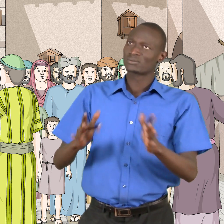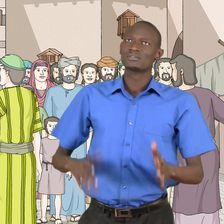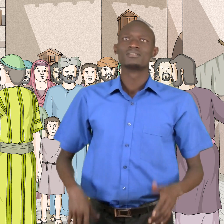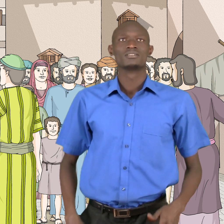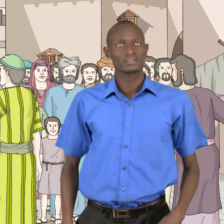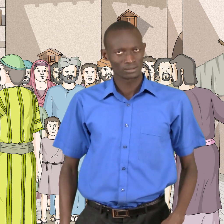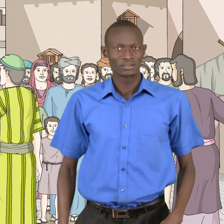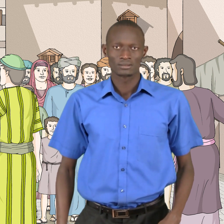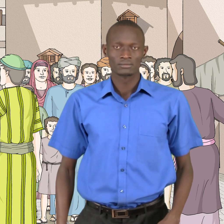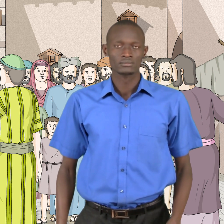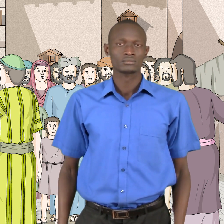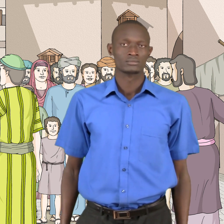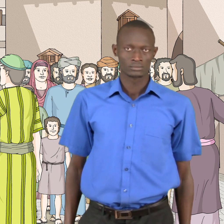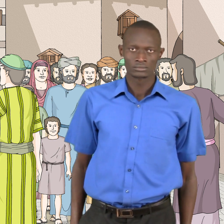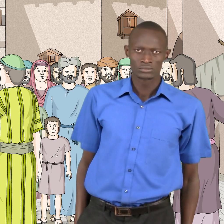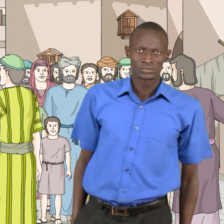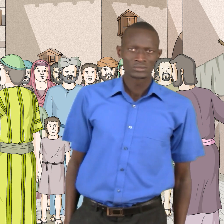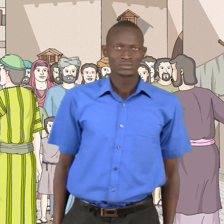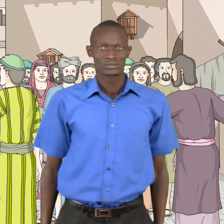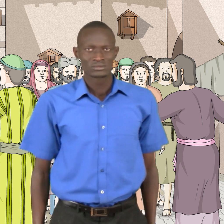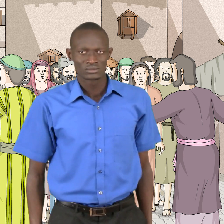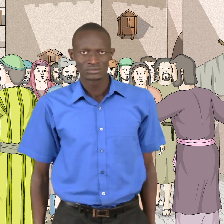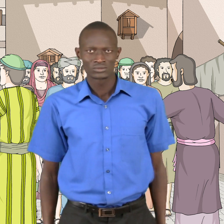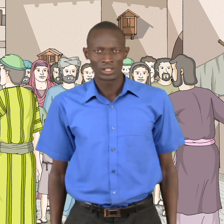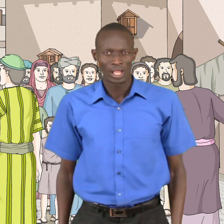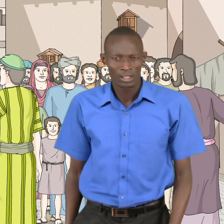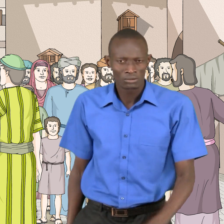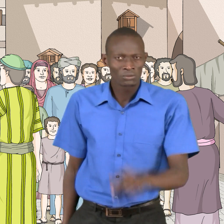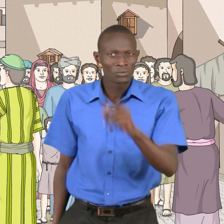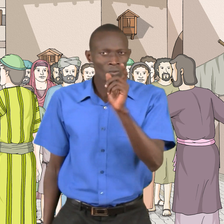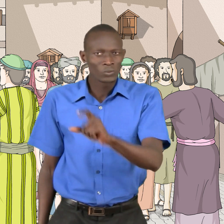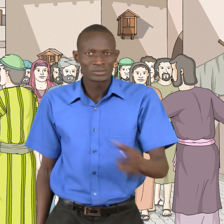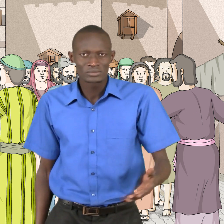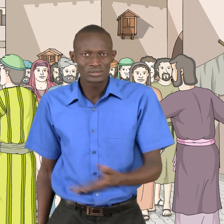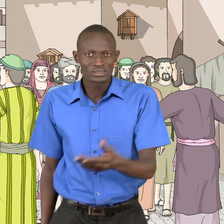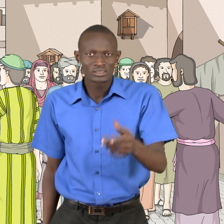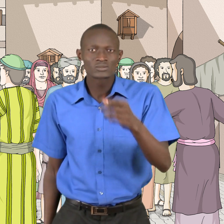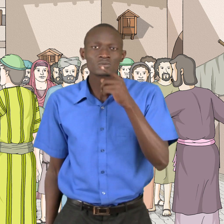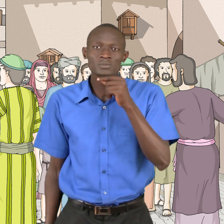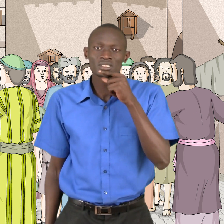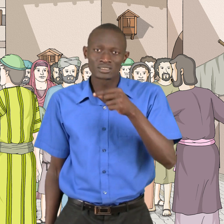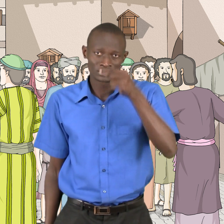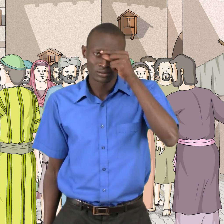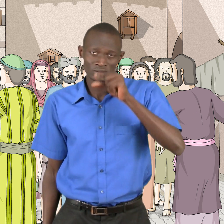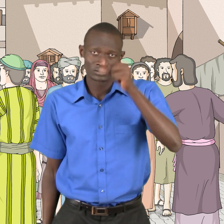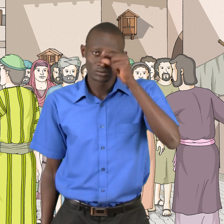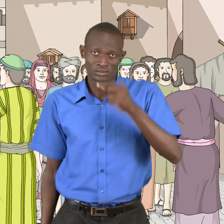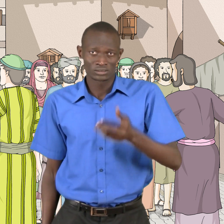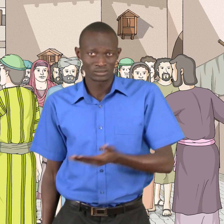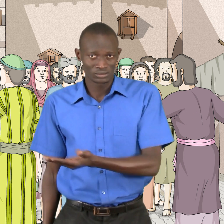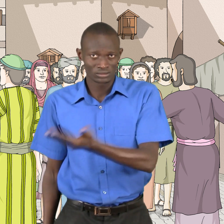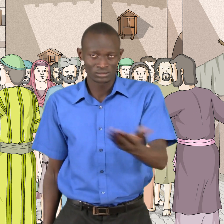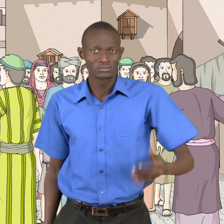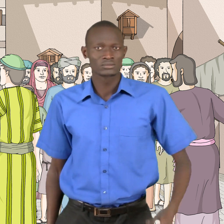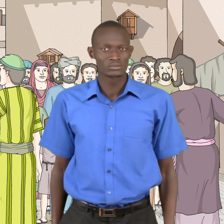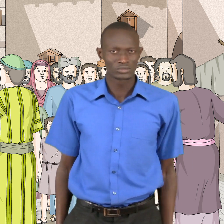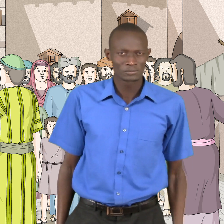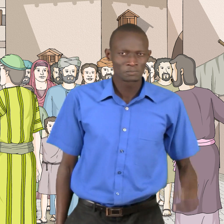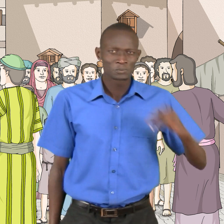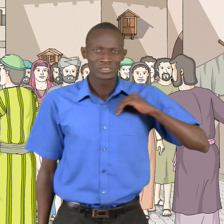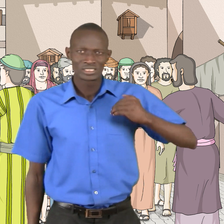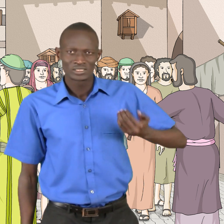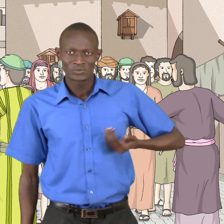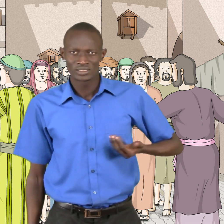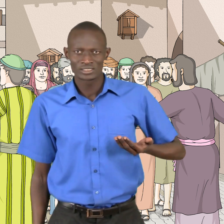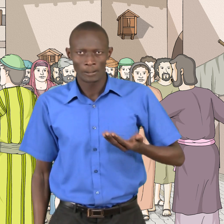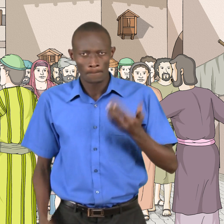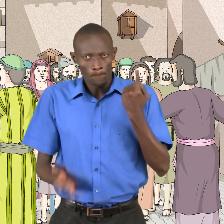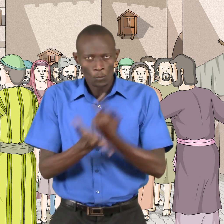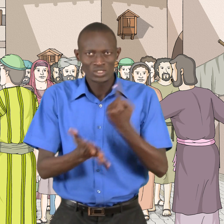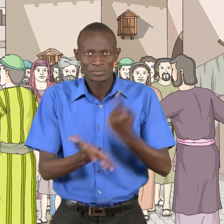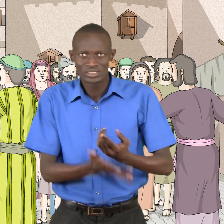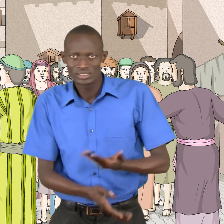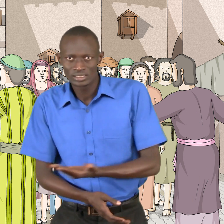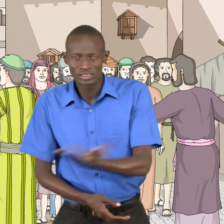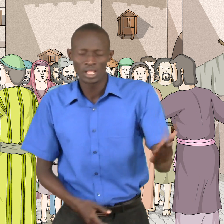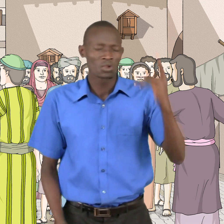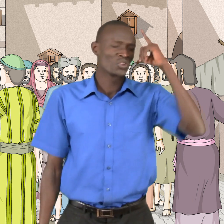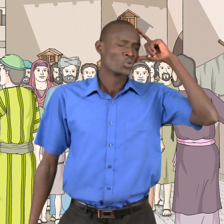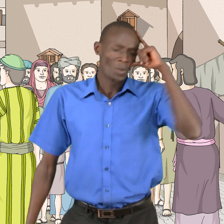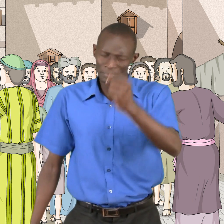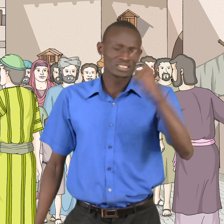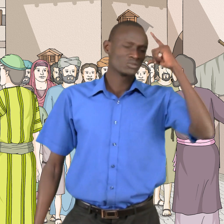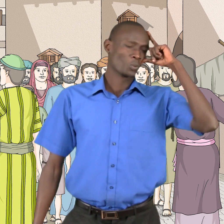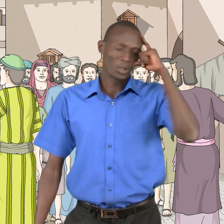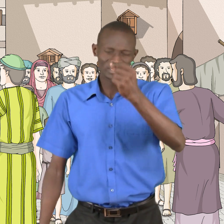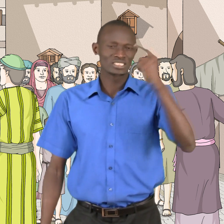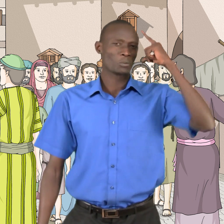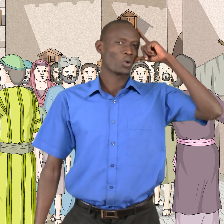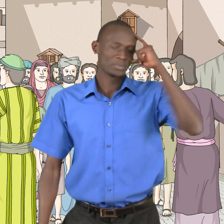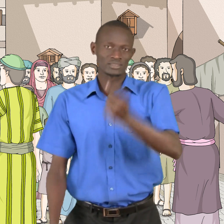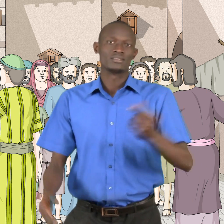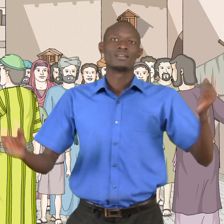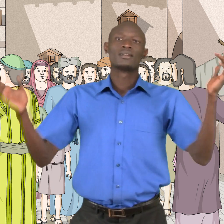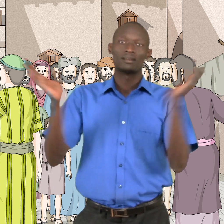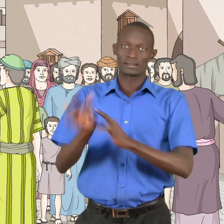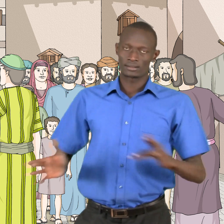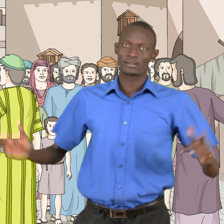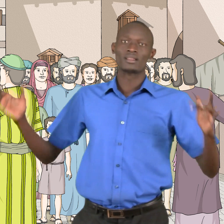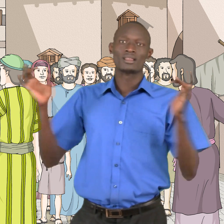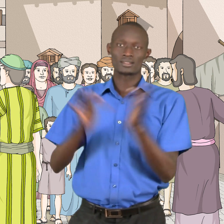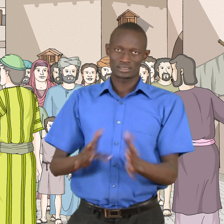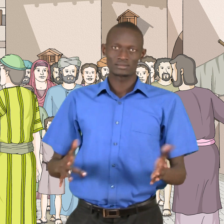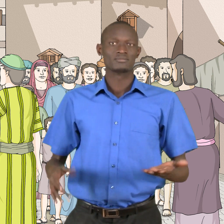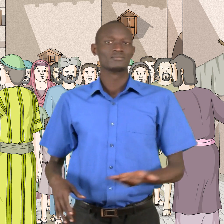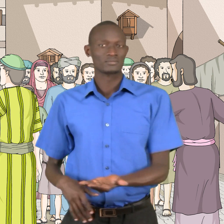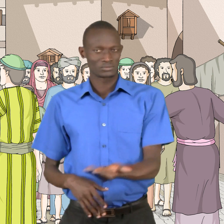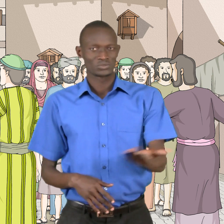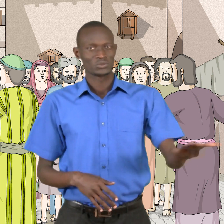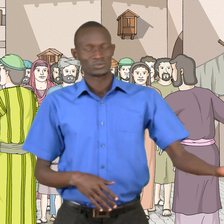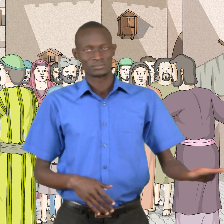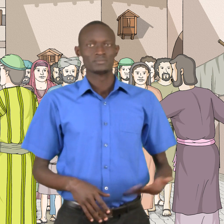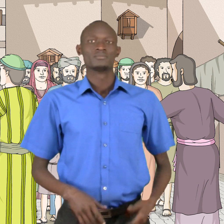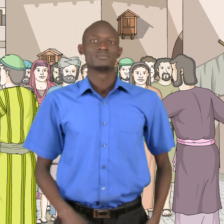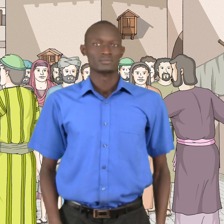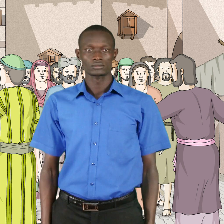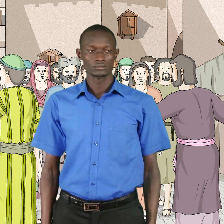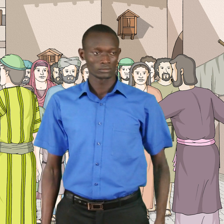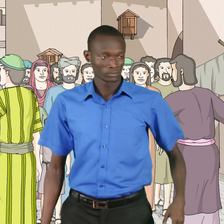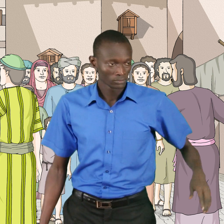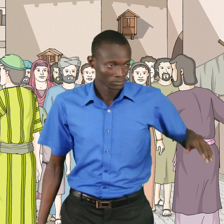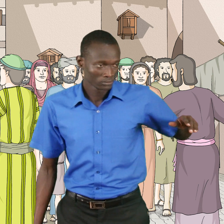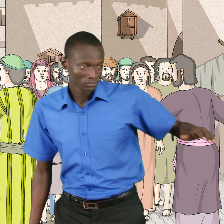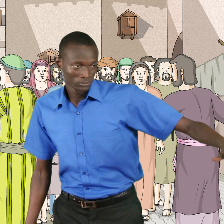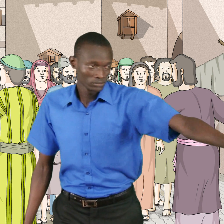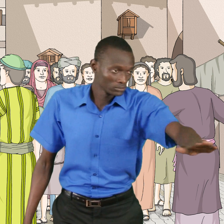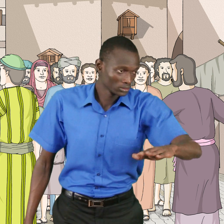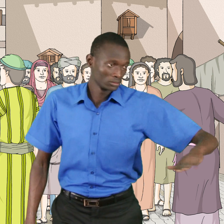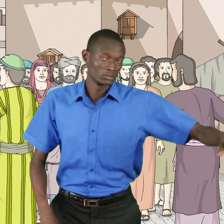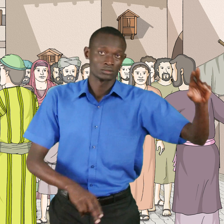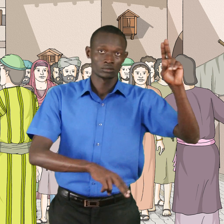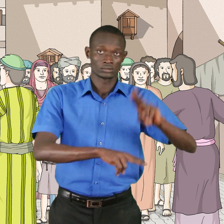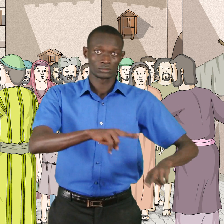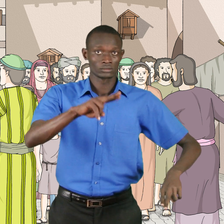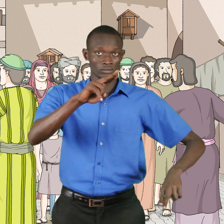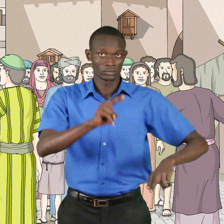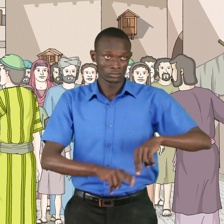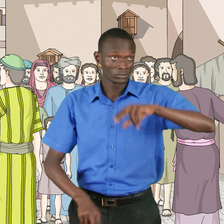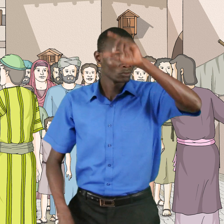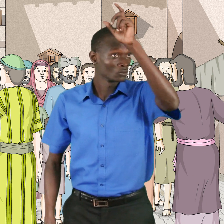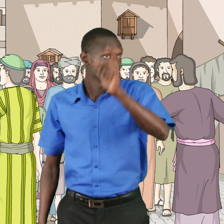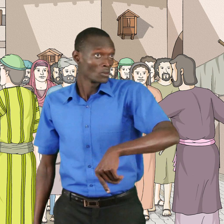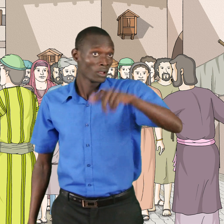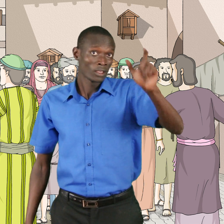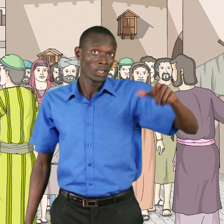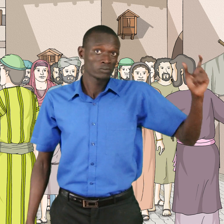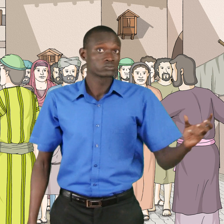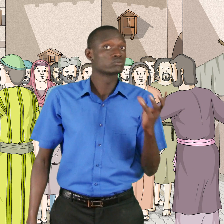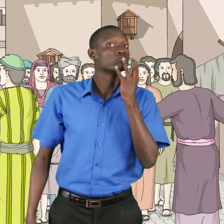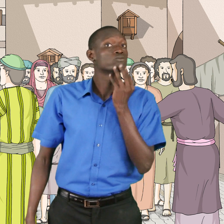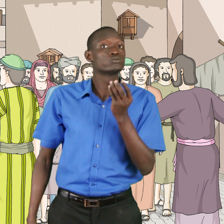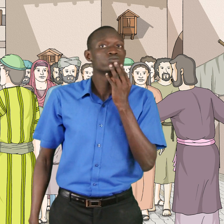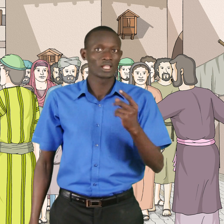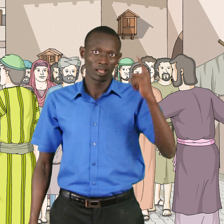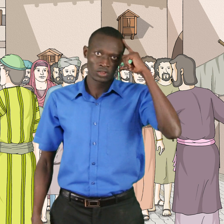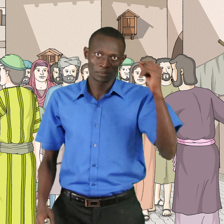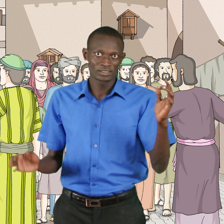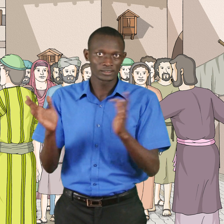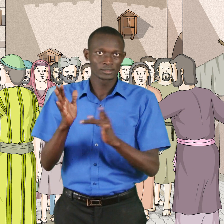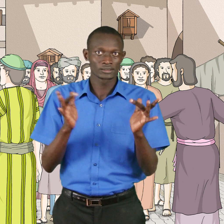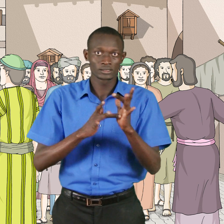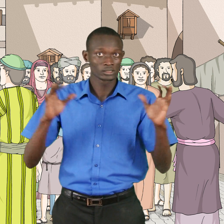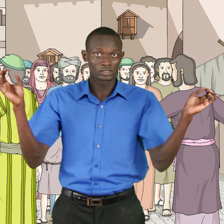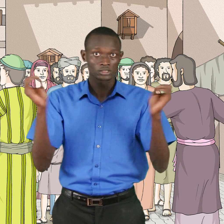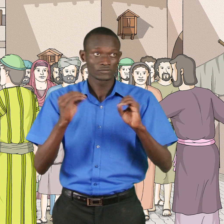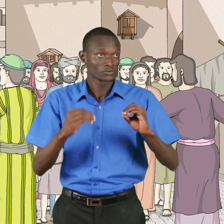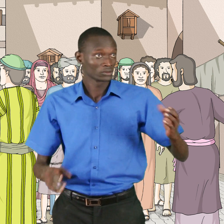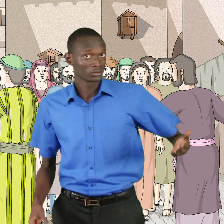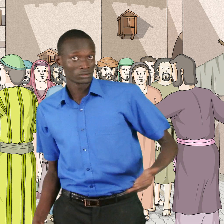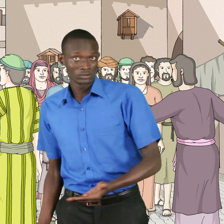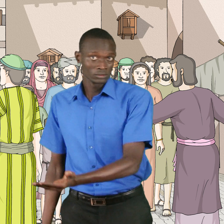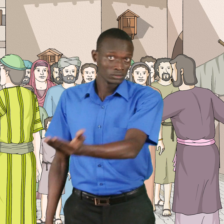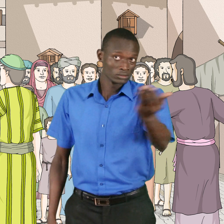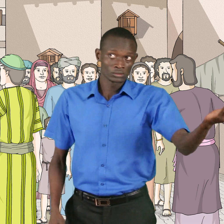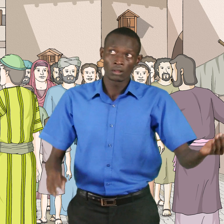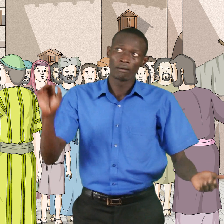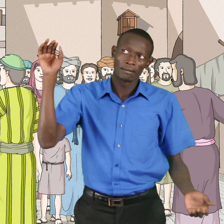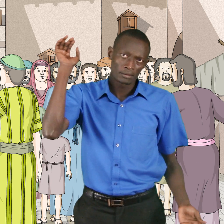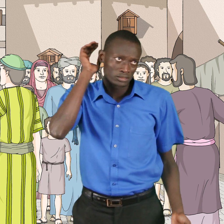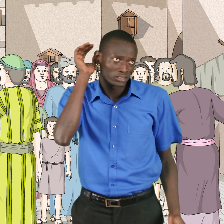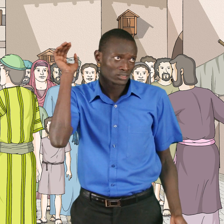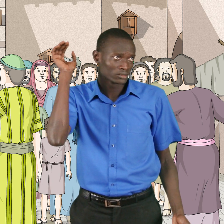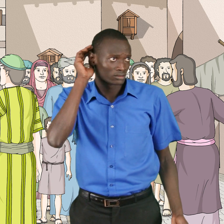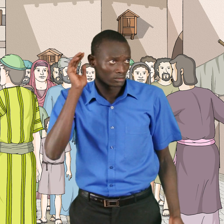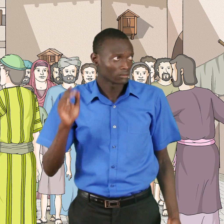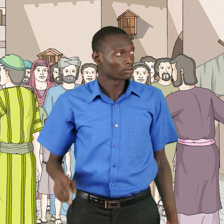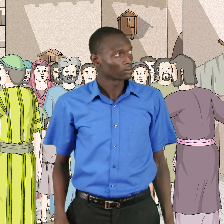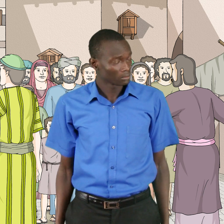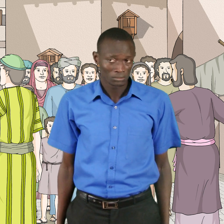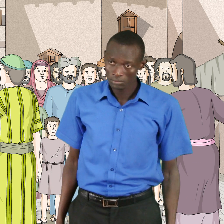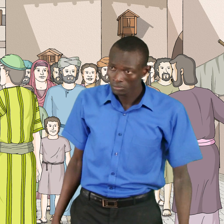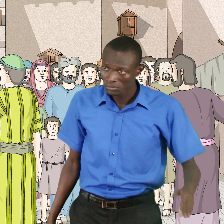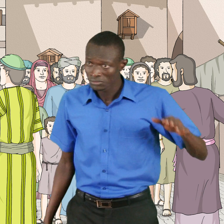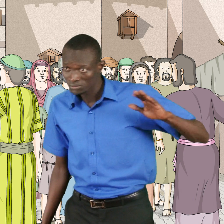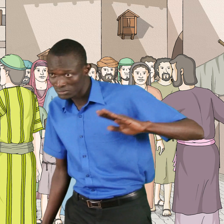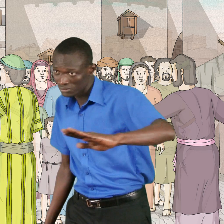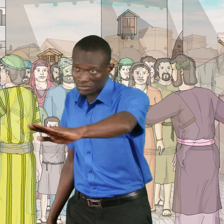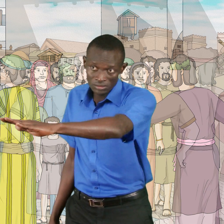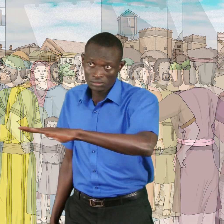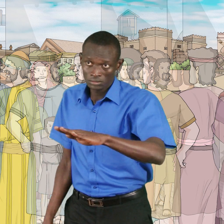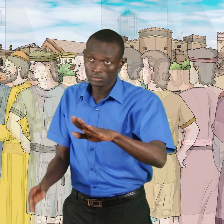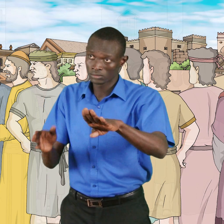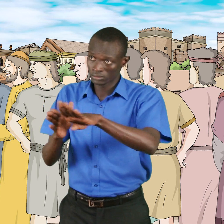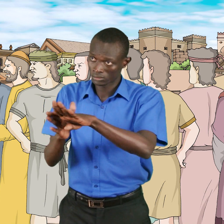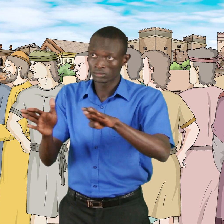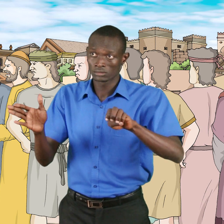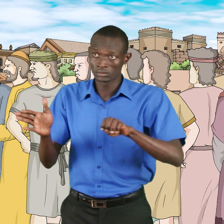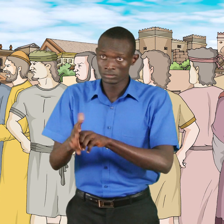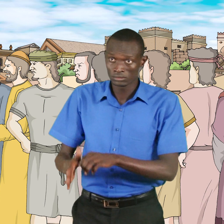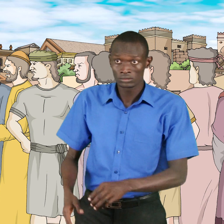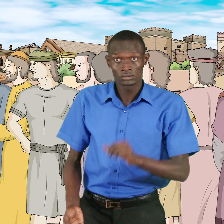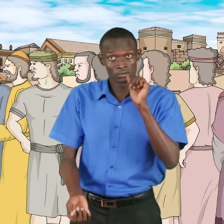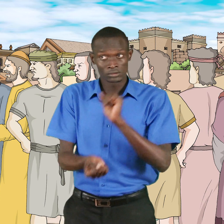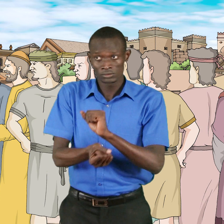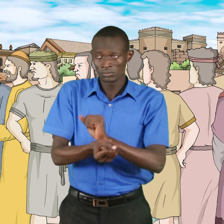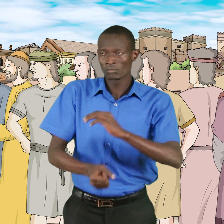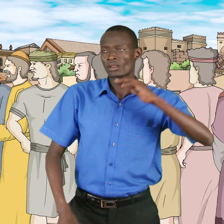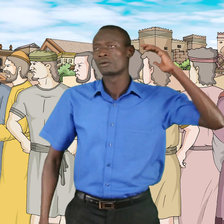As a result, many of them believed, along with quite a few prominent Greek women and men.